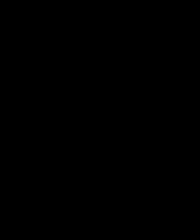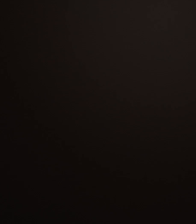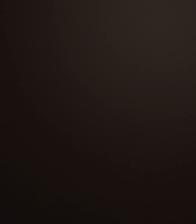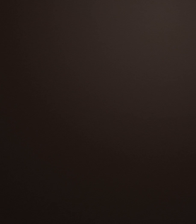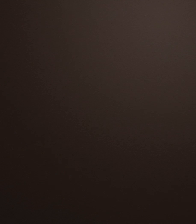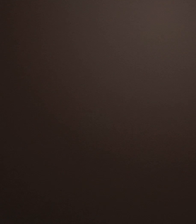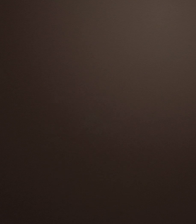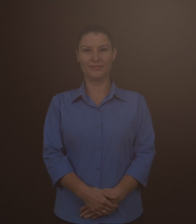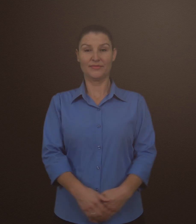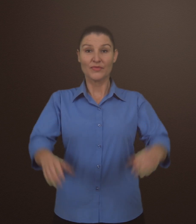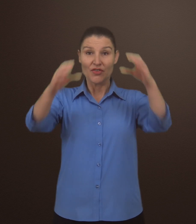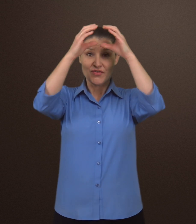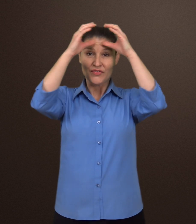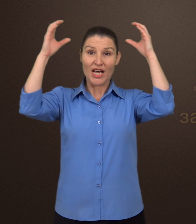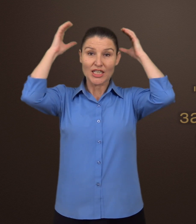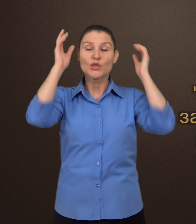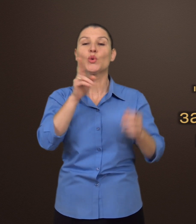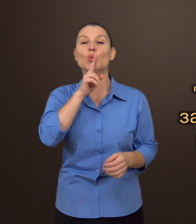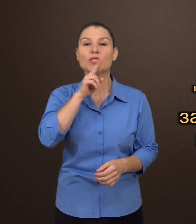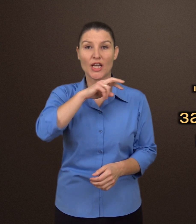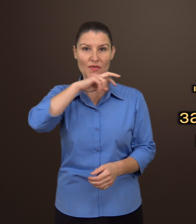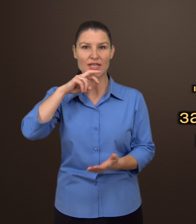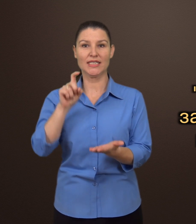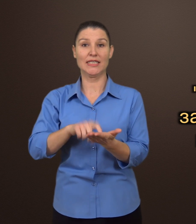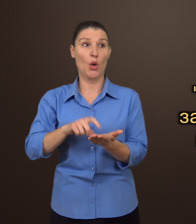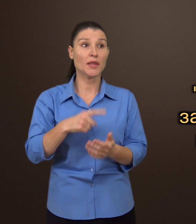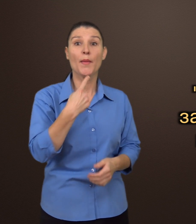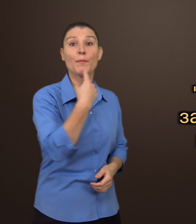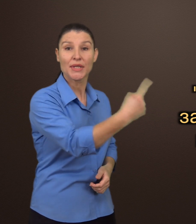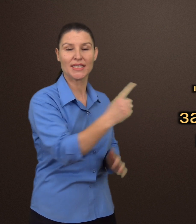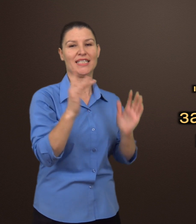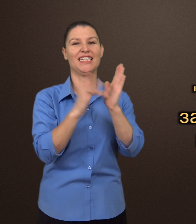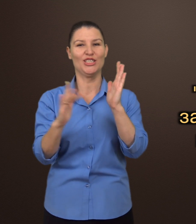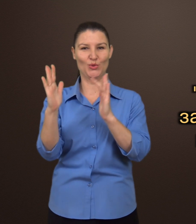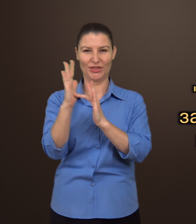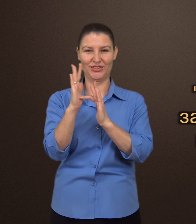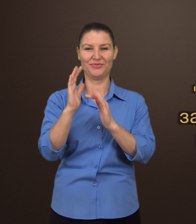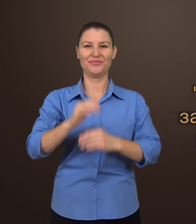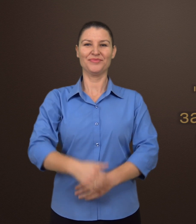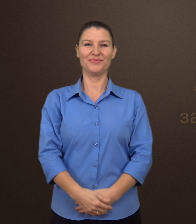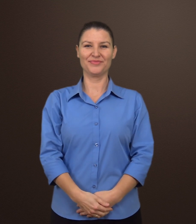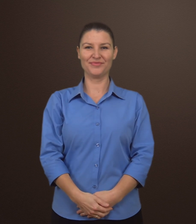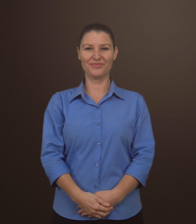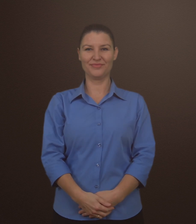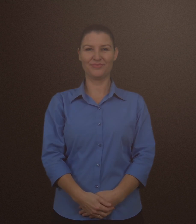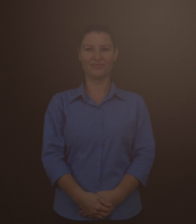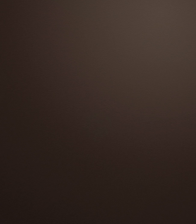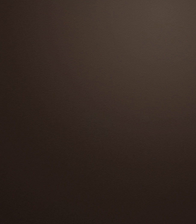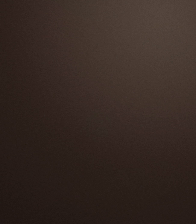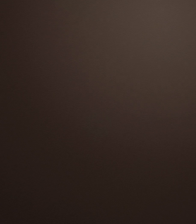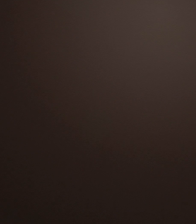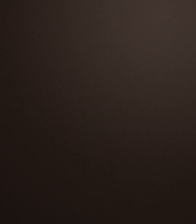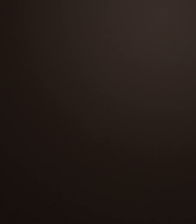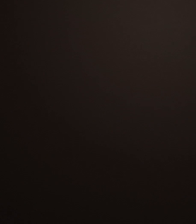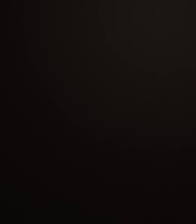Pharisees question Jesus' disciples